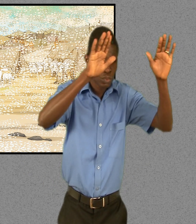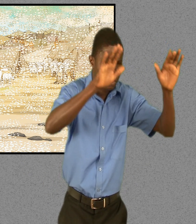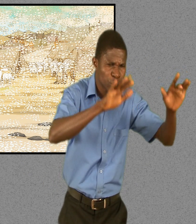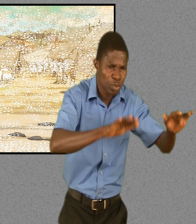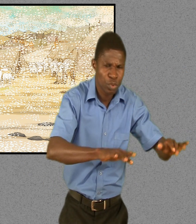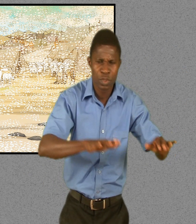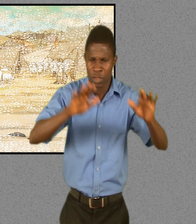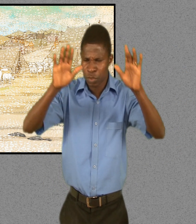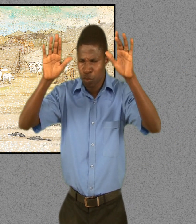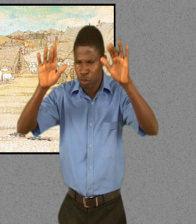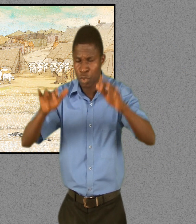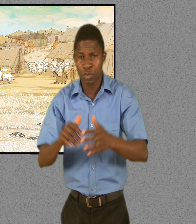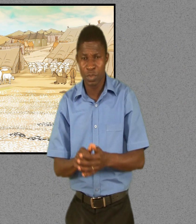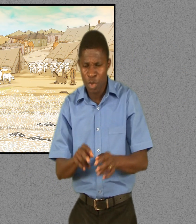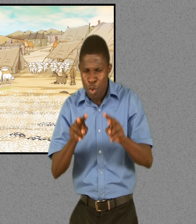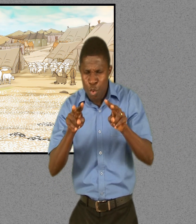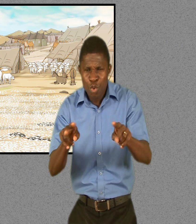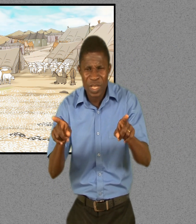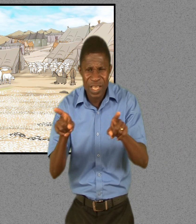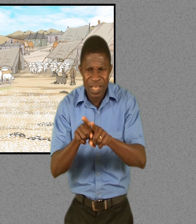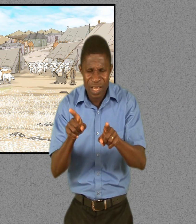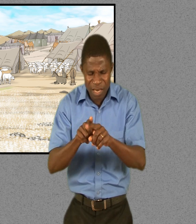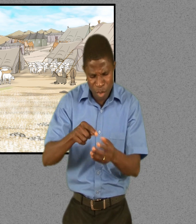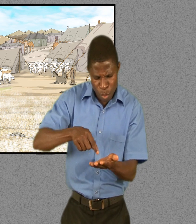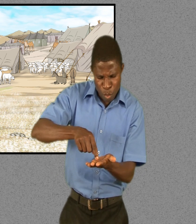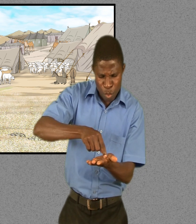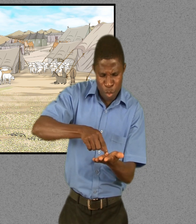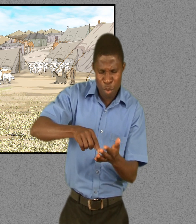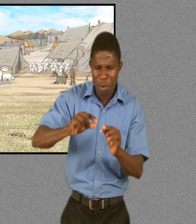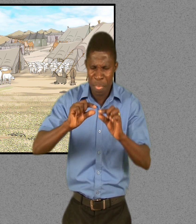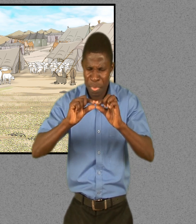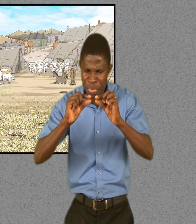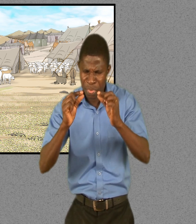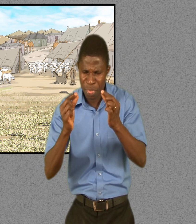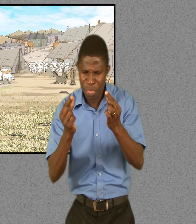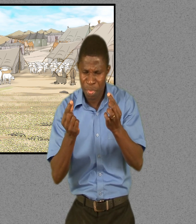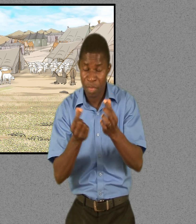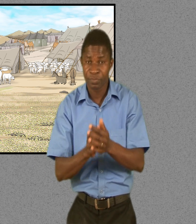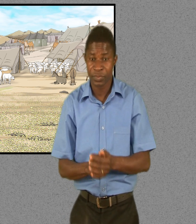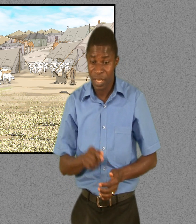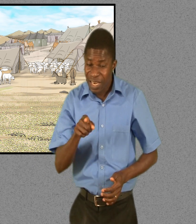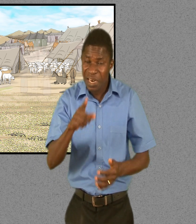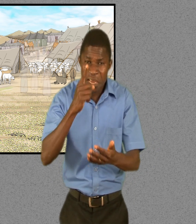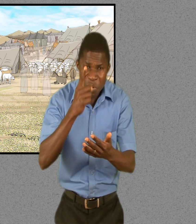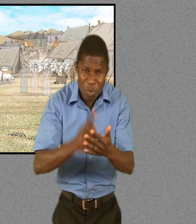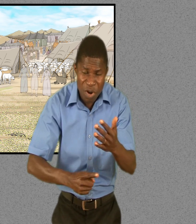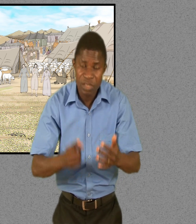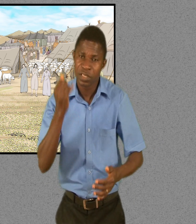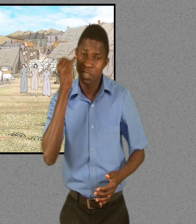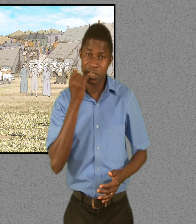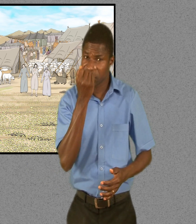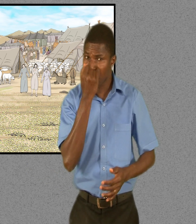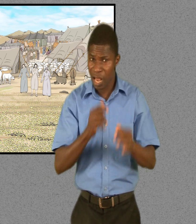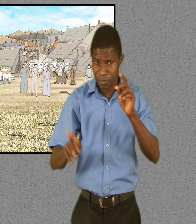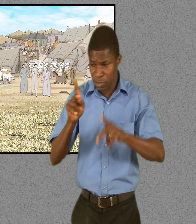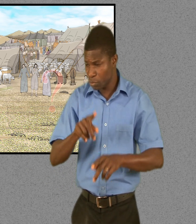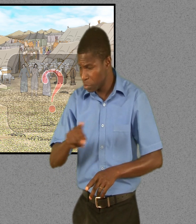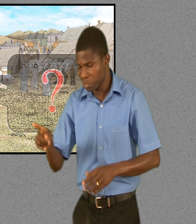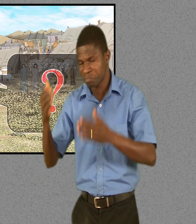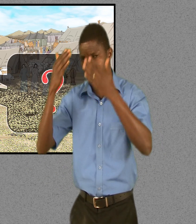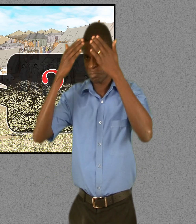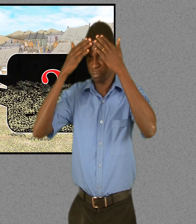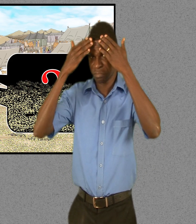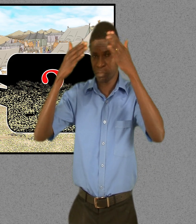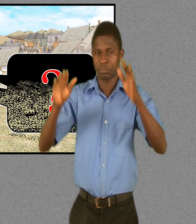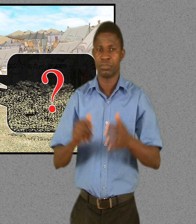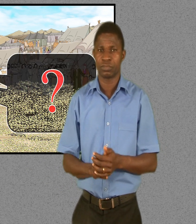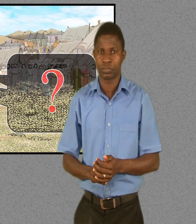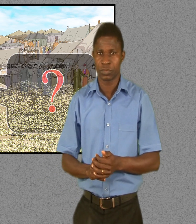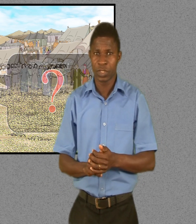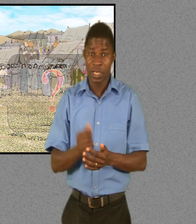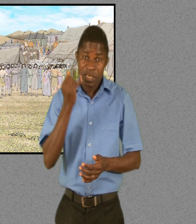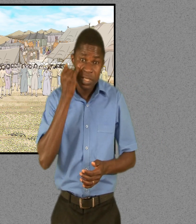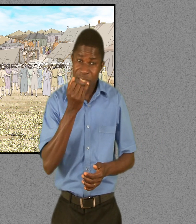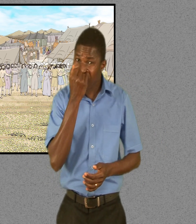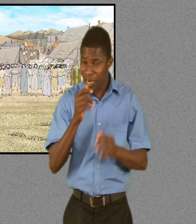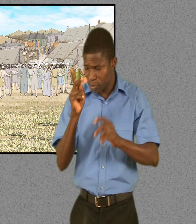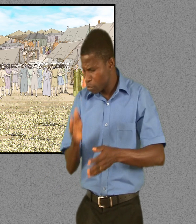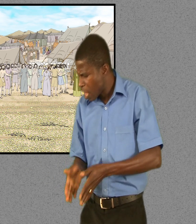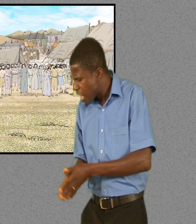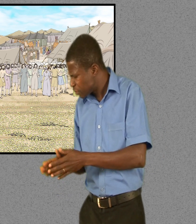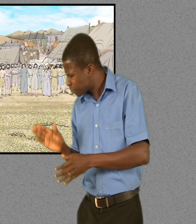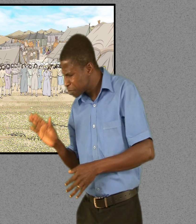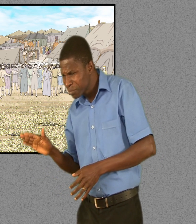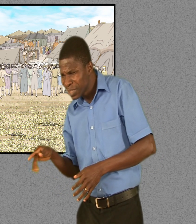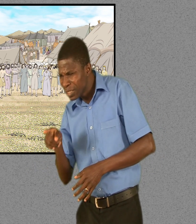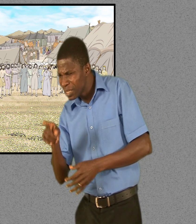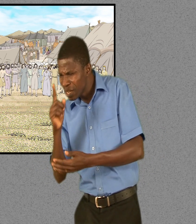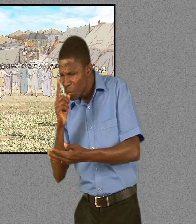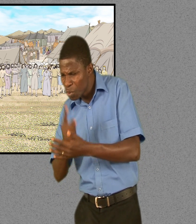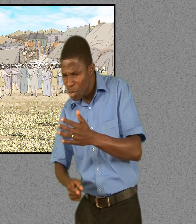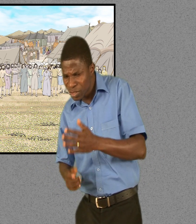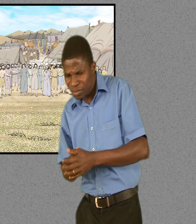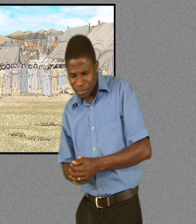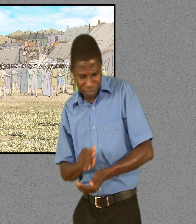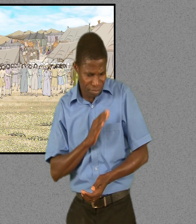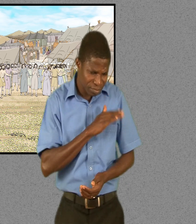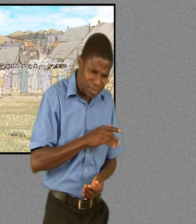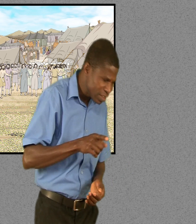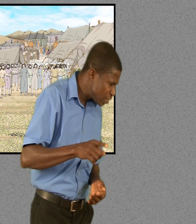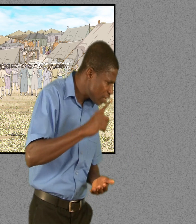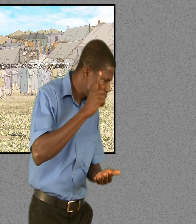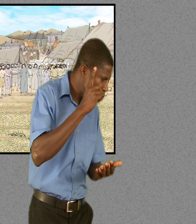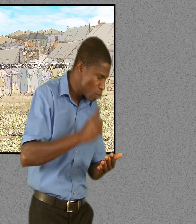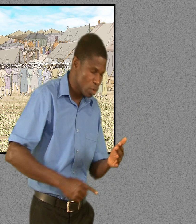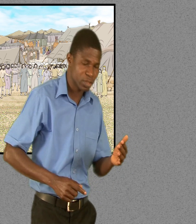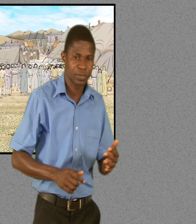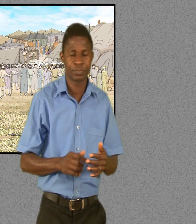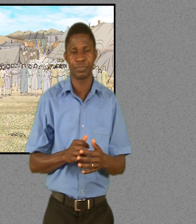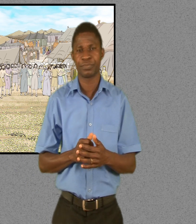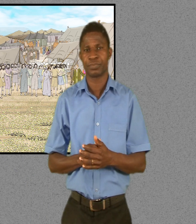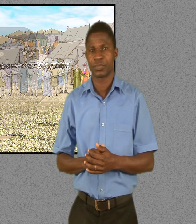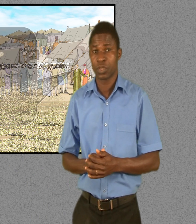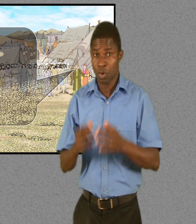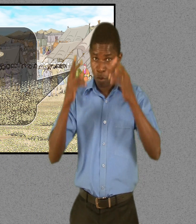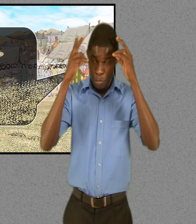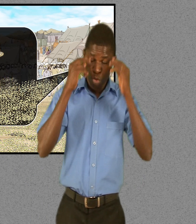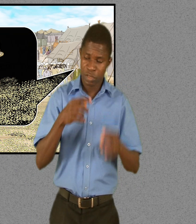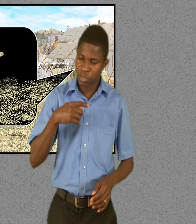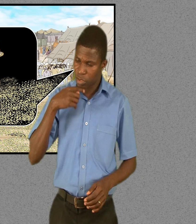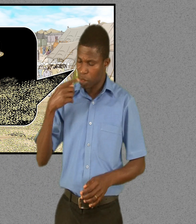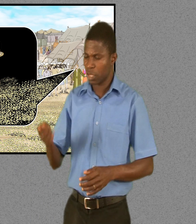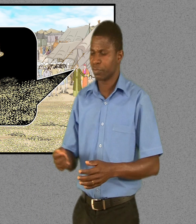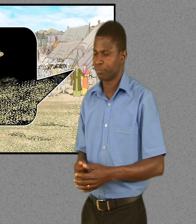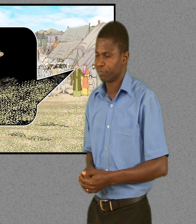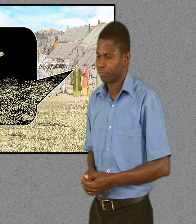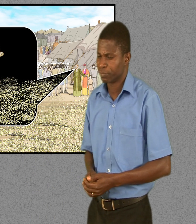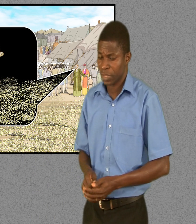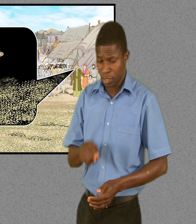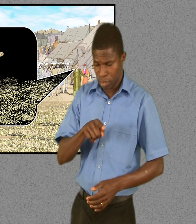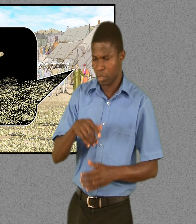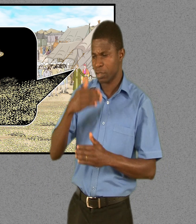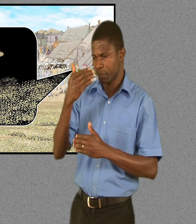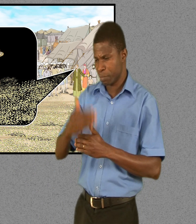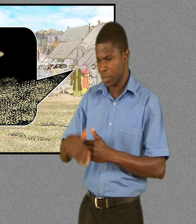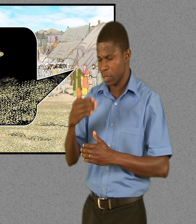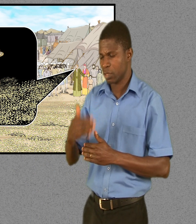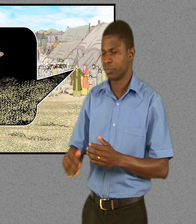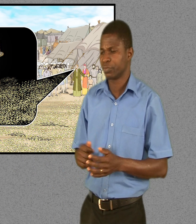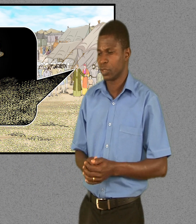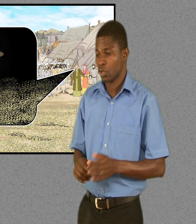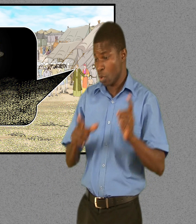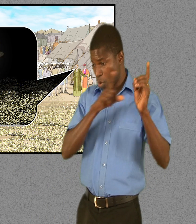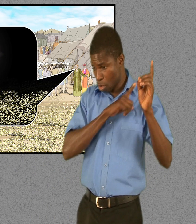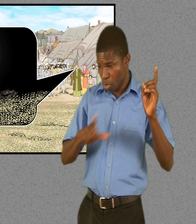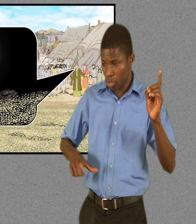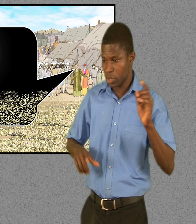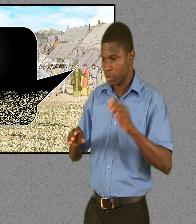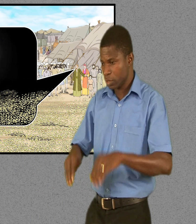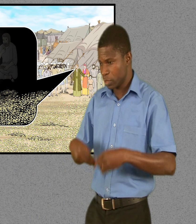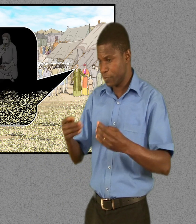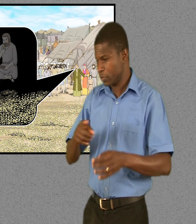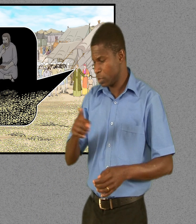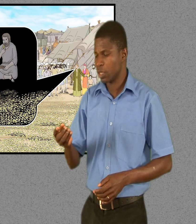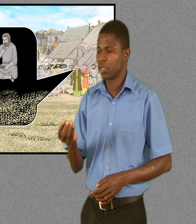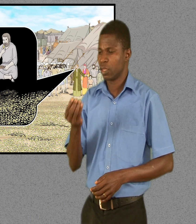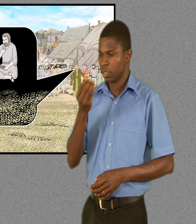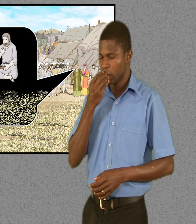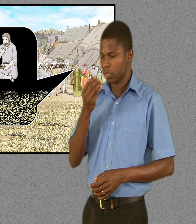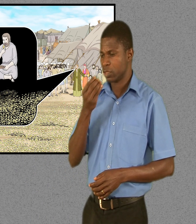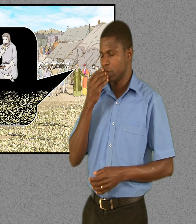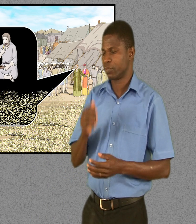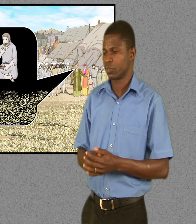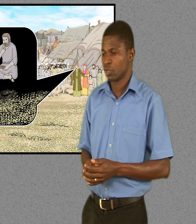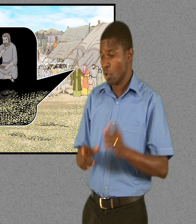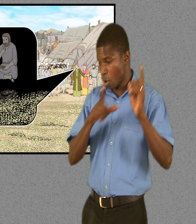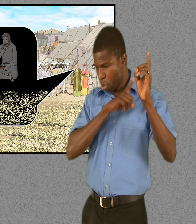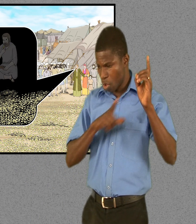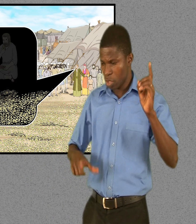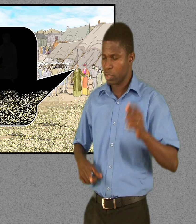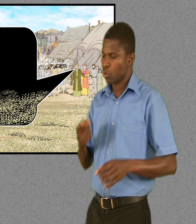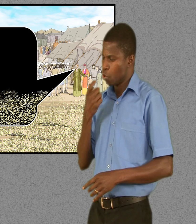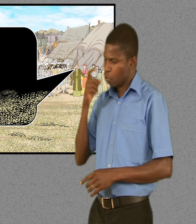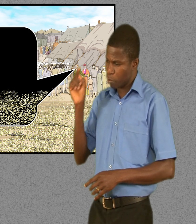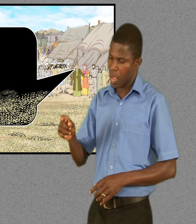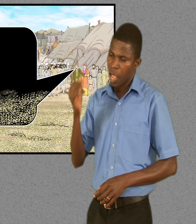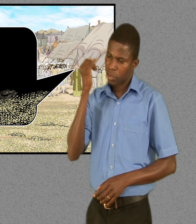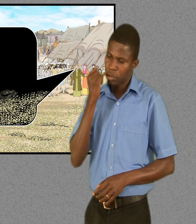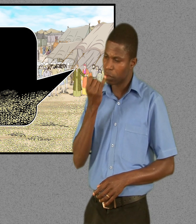When the layer of dew had evaporated, there were thin flakes on the desert floor, as fine as frost on the ground. When the Israelites saw it, they asked one another, “What is it?” For they did not know what it was. So Moses told them, “It is the bread that the LORD has given you to eat.